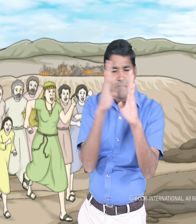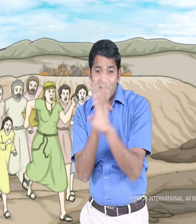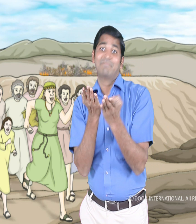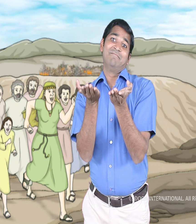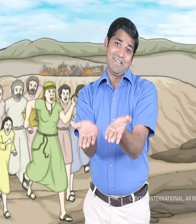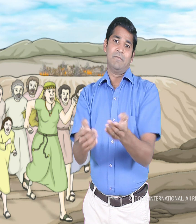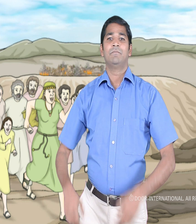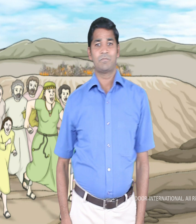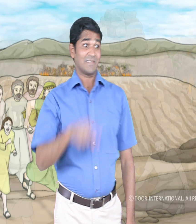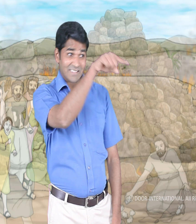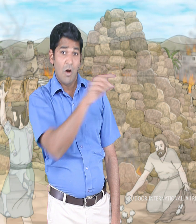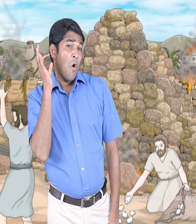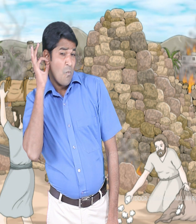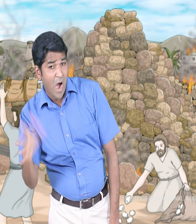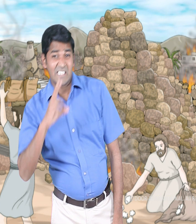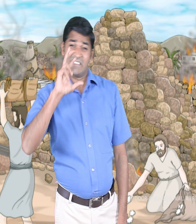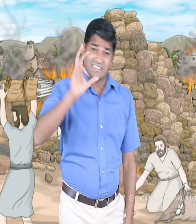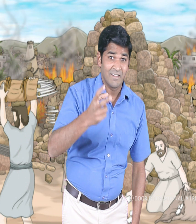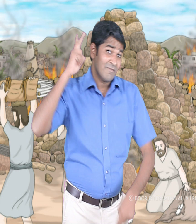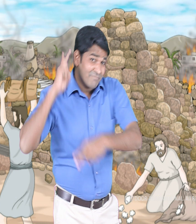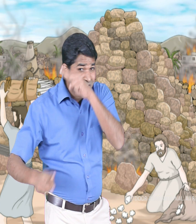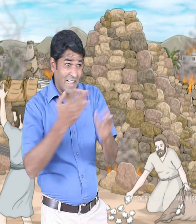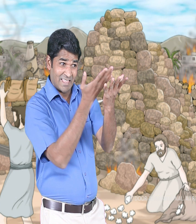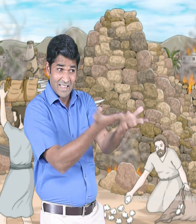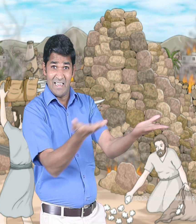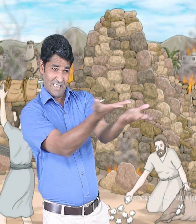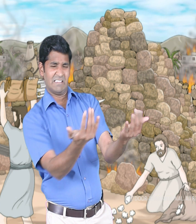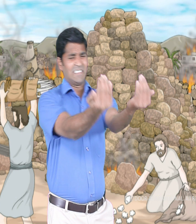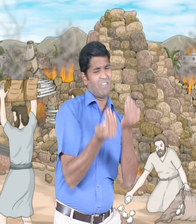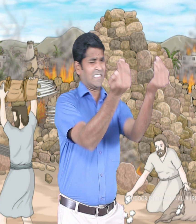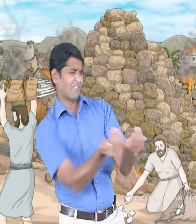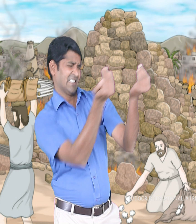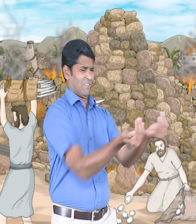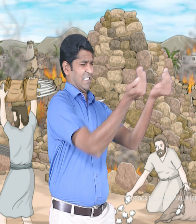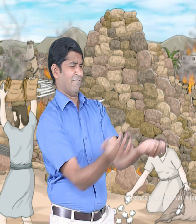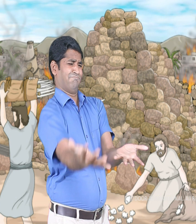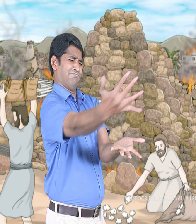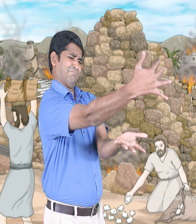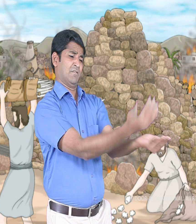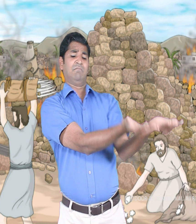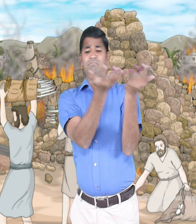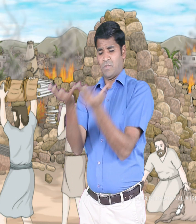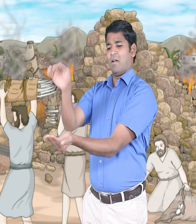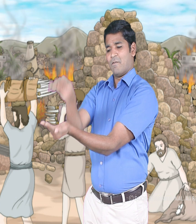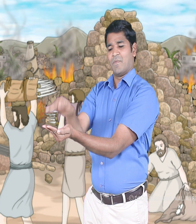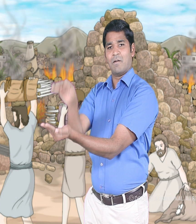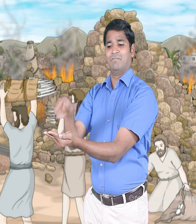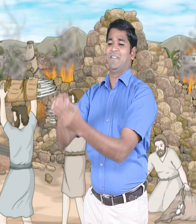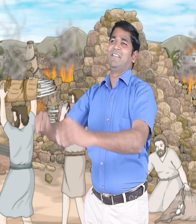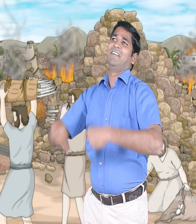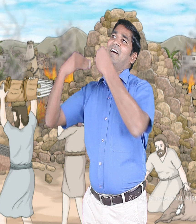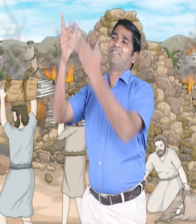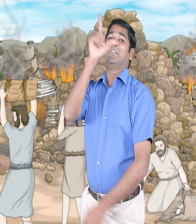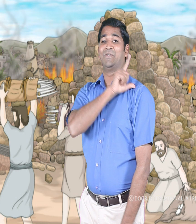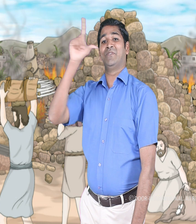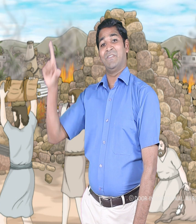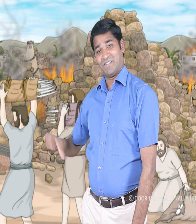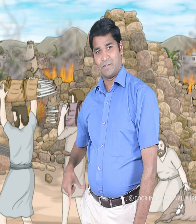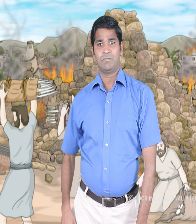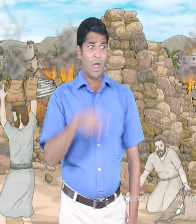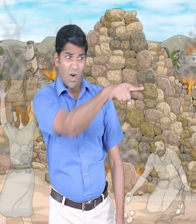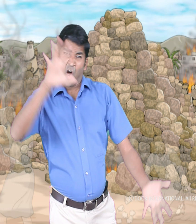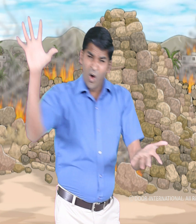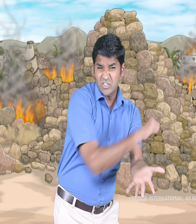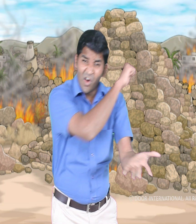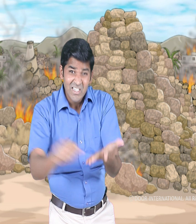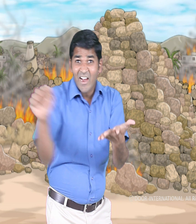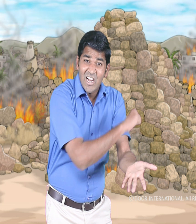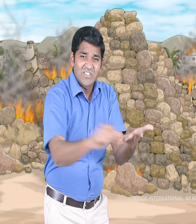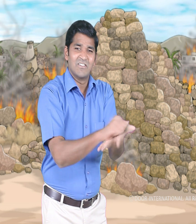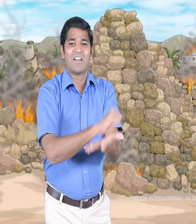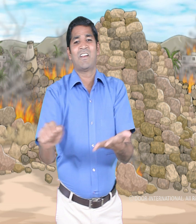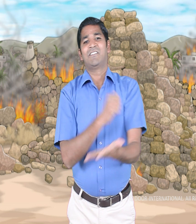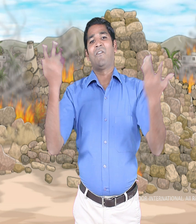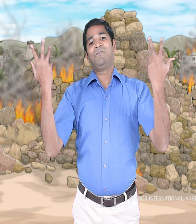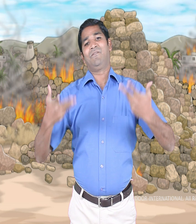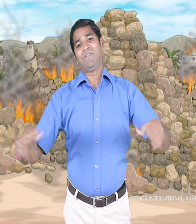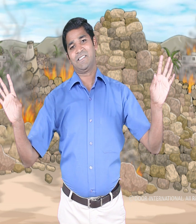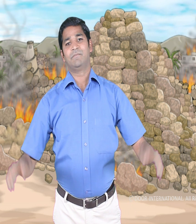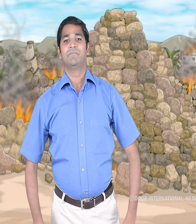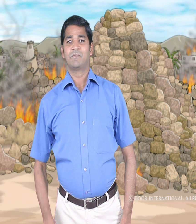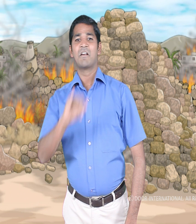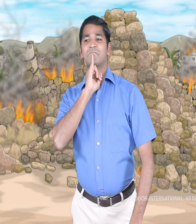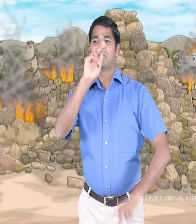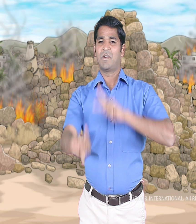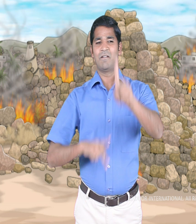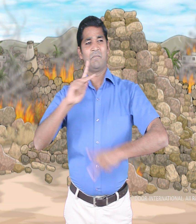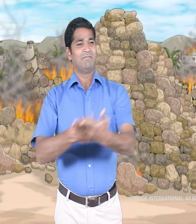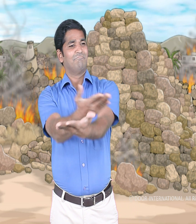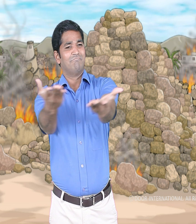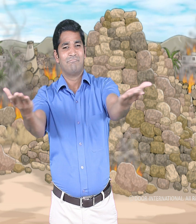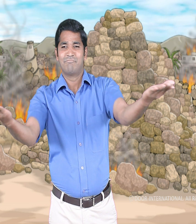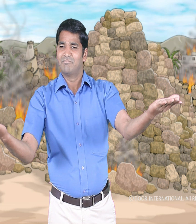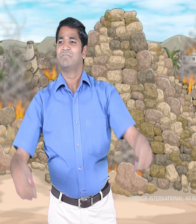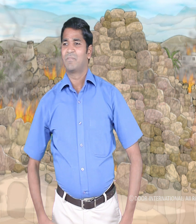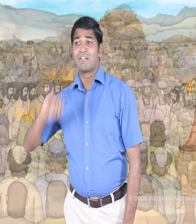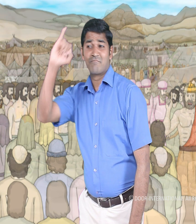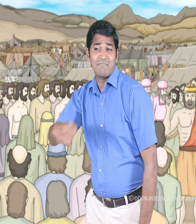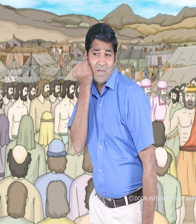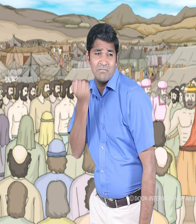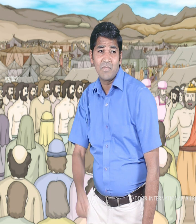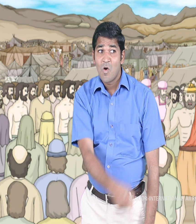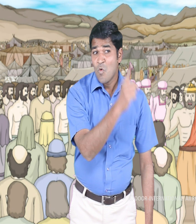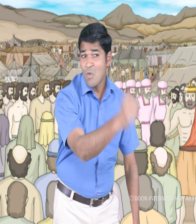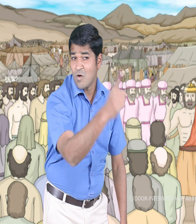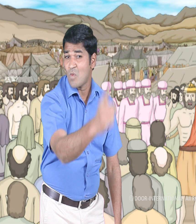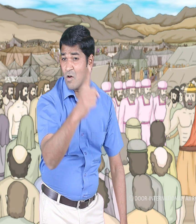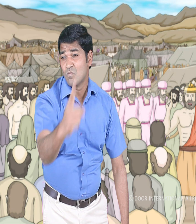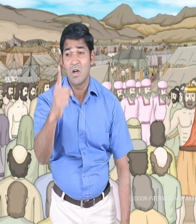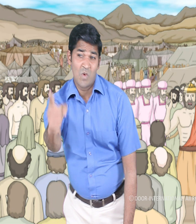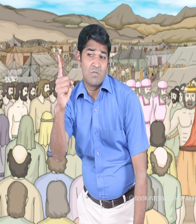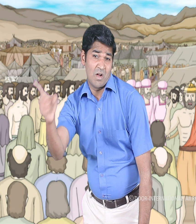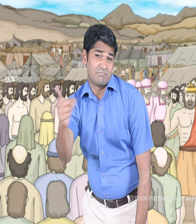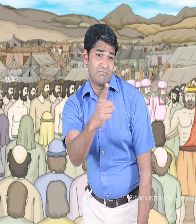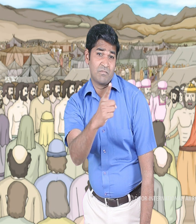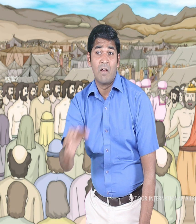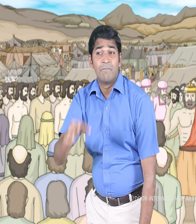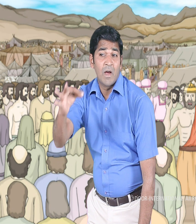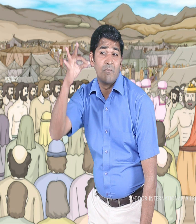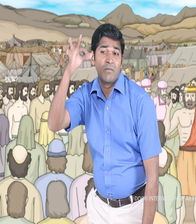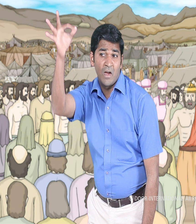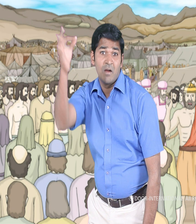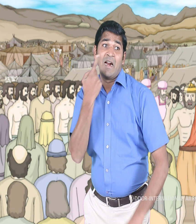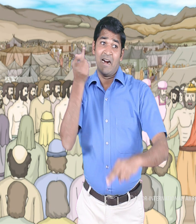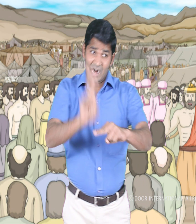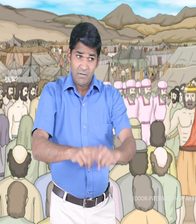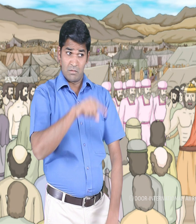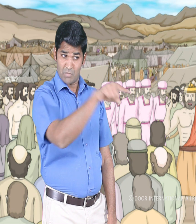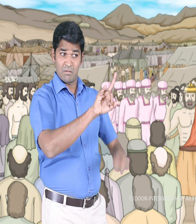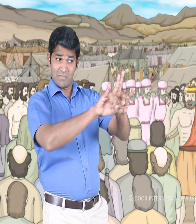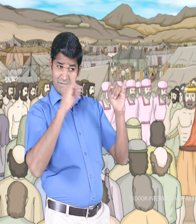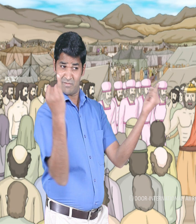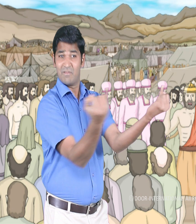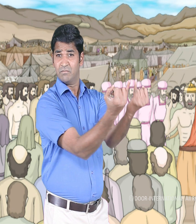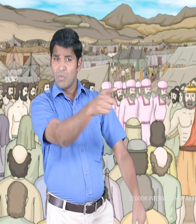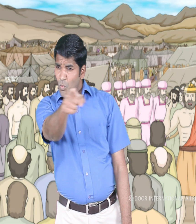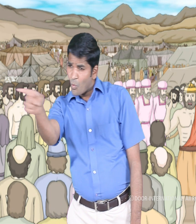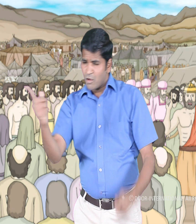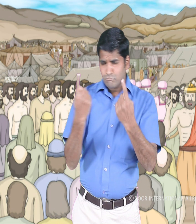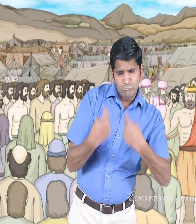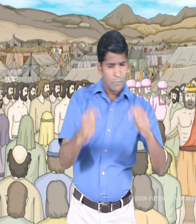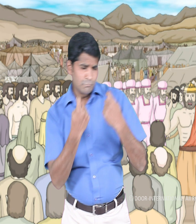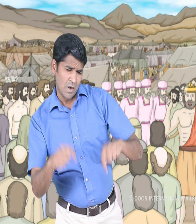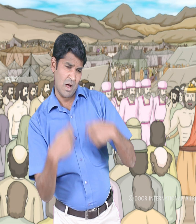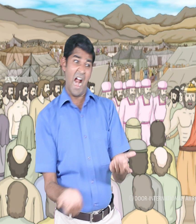Then the Israelites burned up the city and everything in it. However, they put the silver and gold and articles of bronze and iron into the treasury of the LORD’s house.